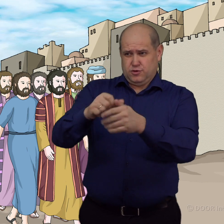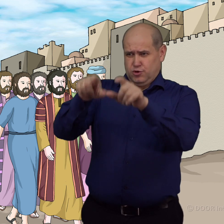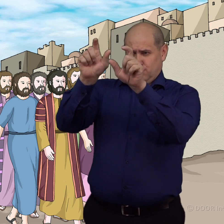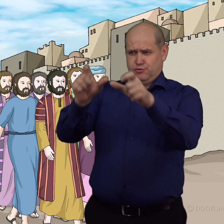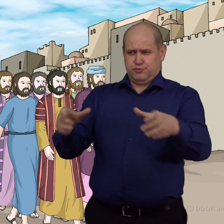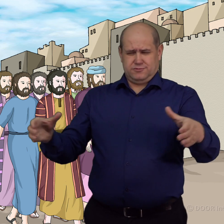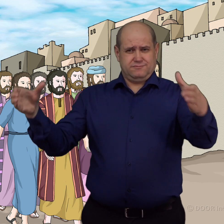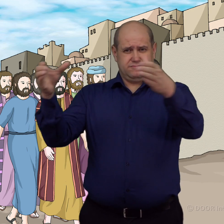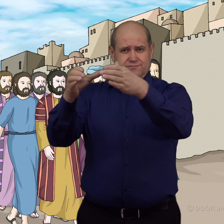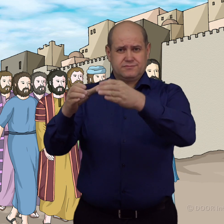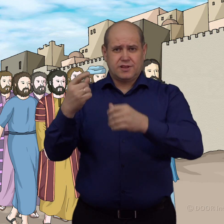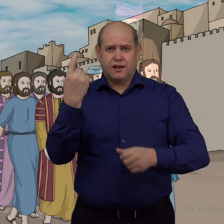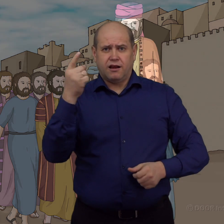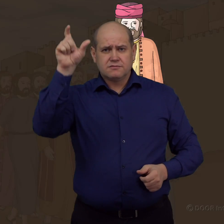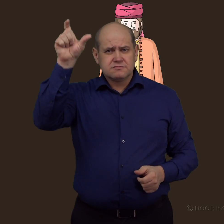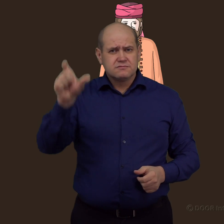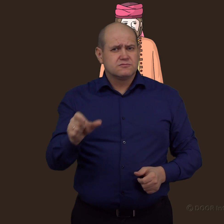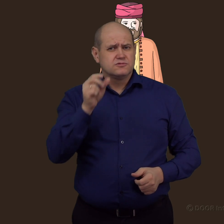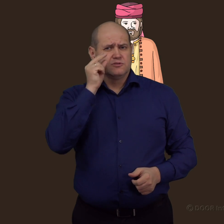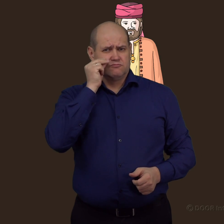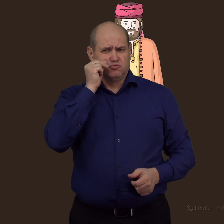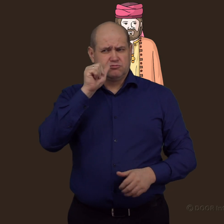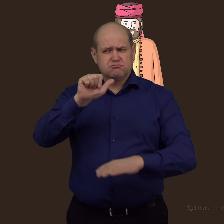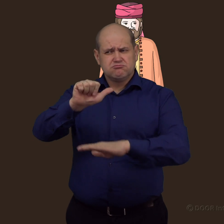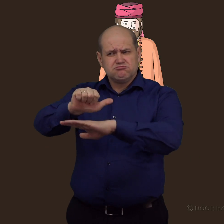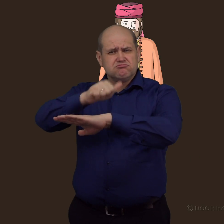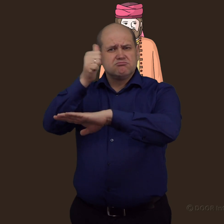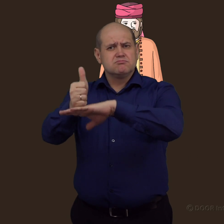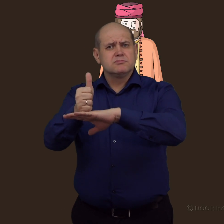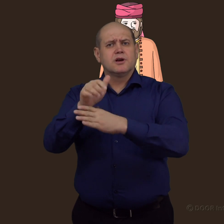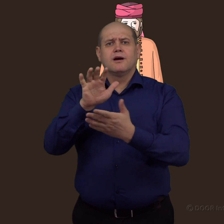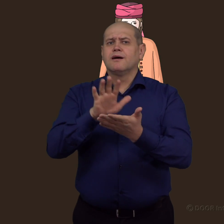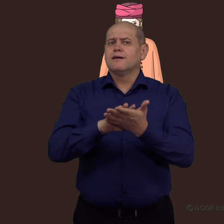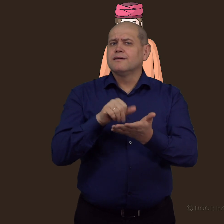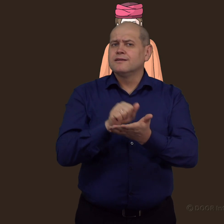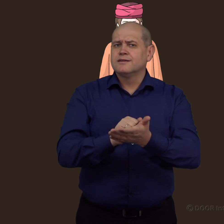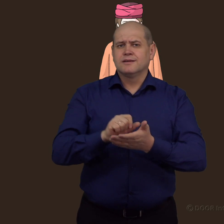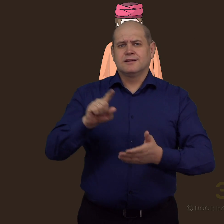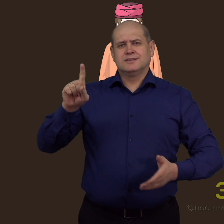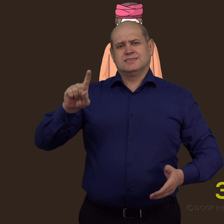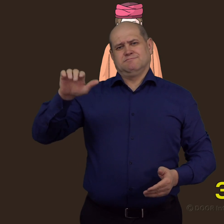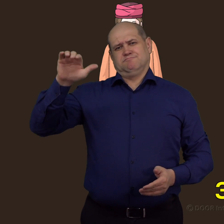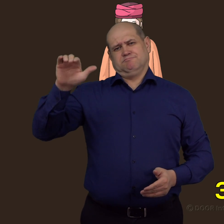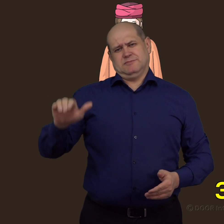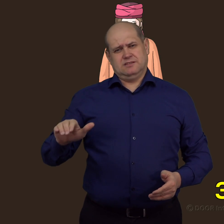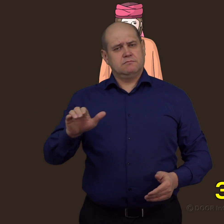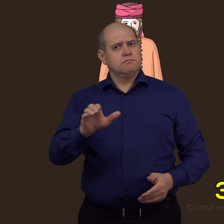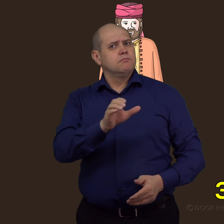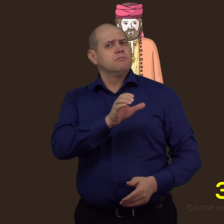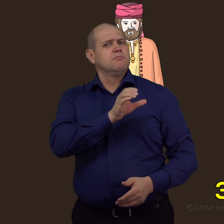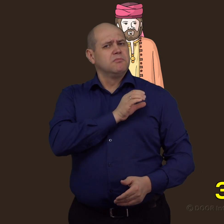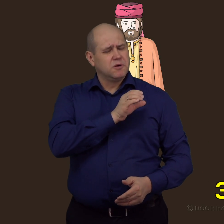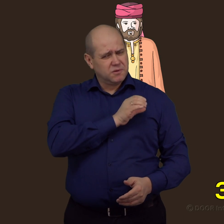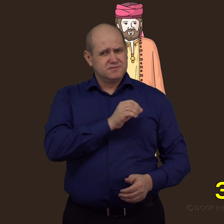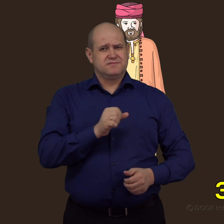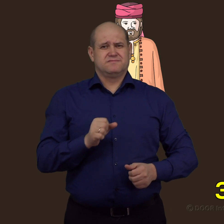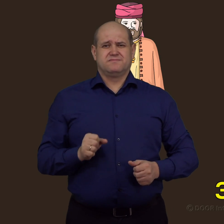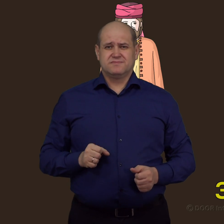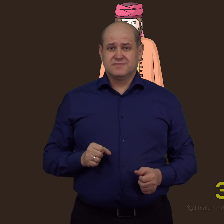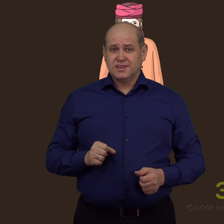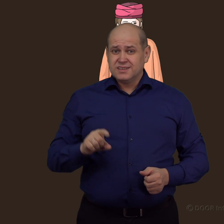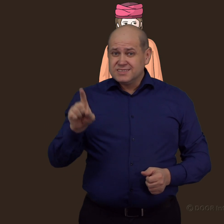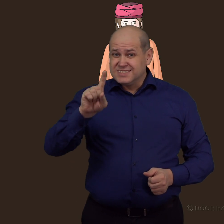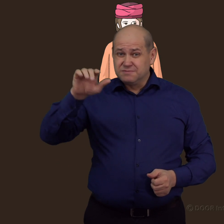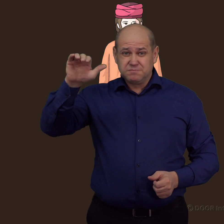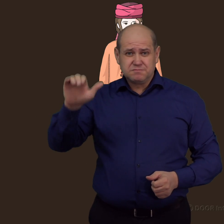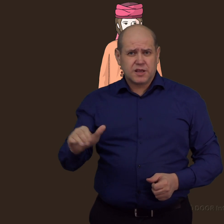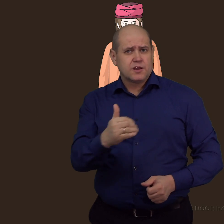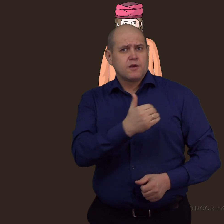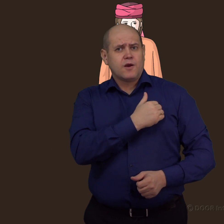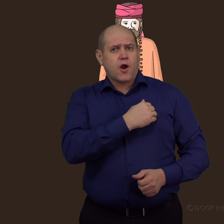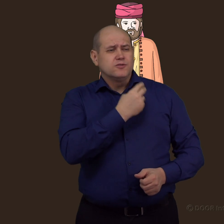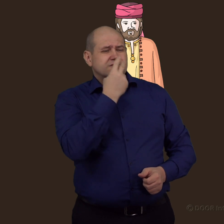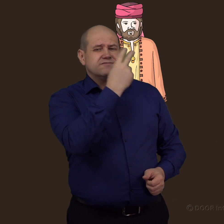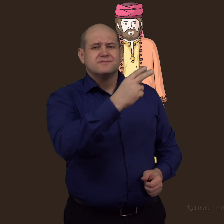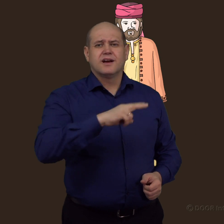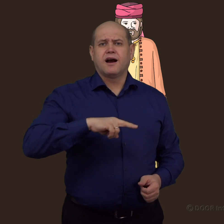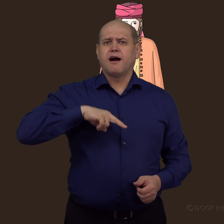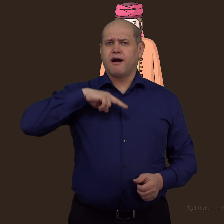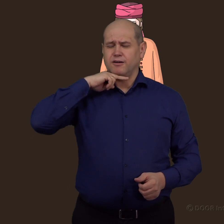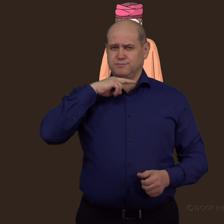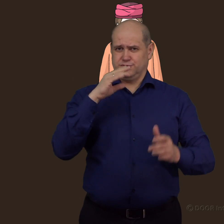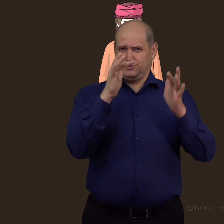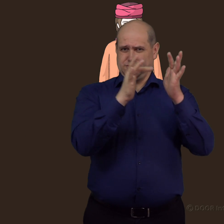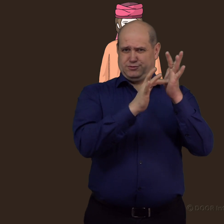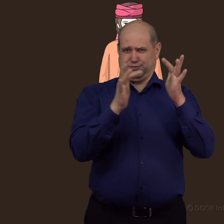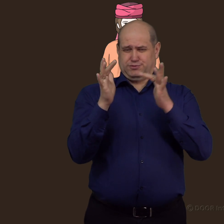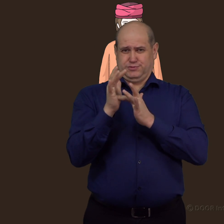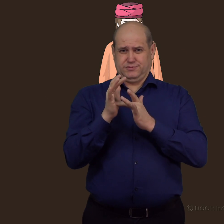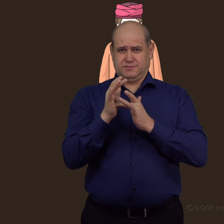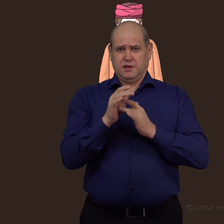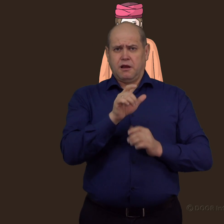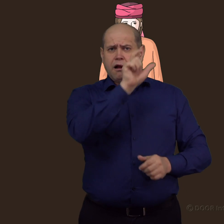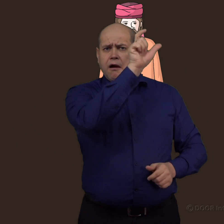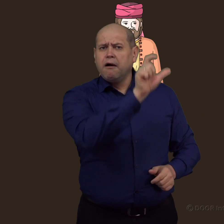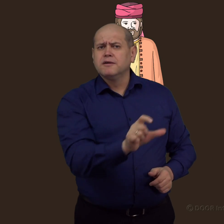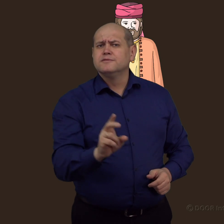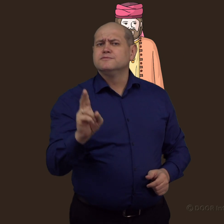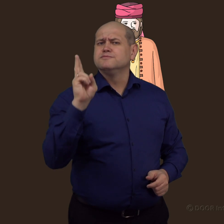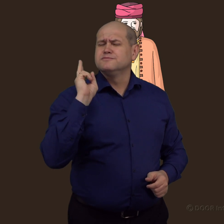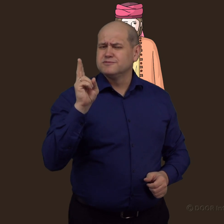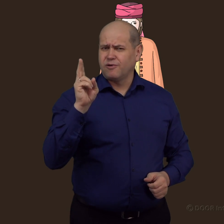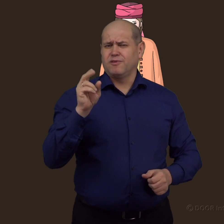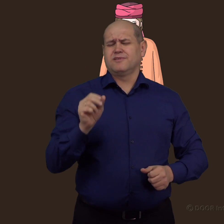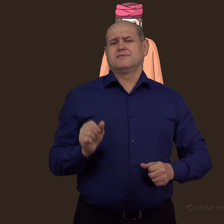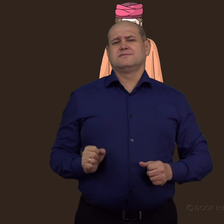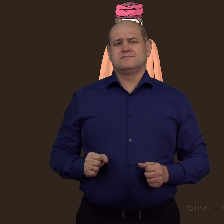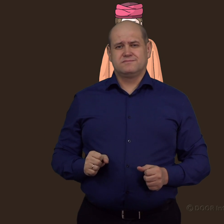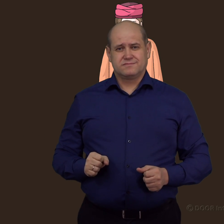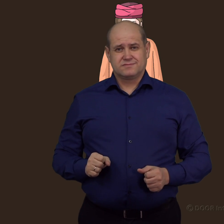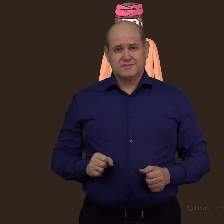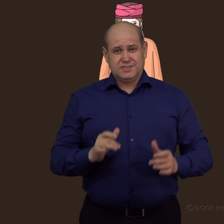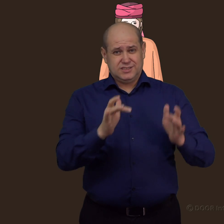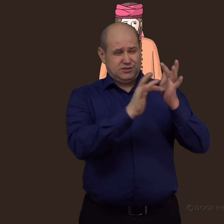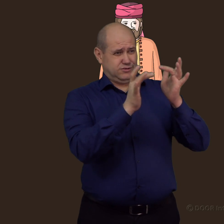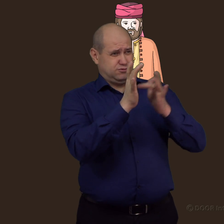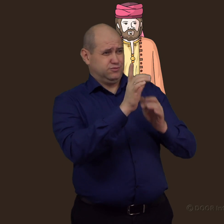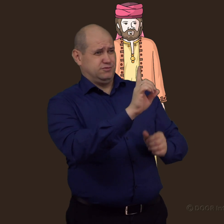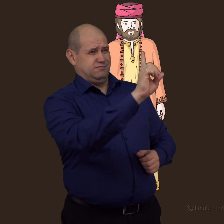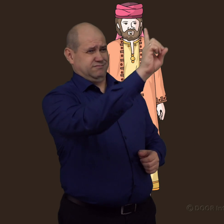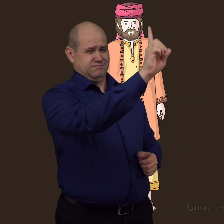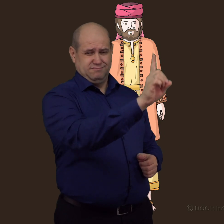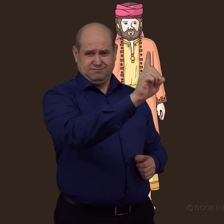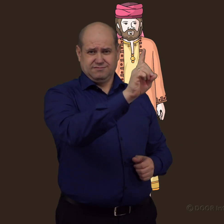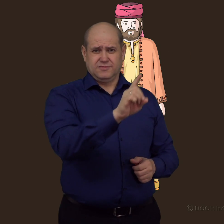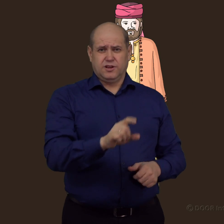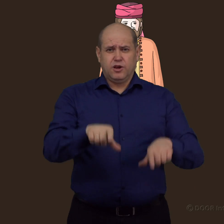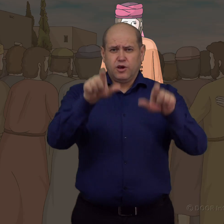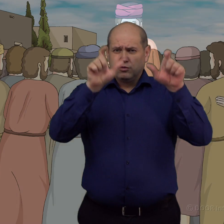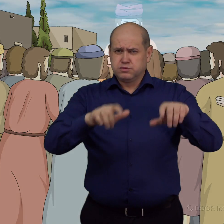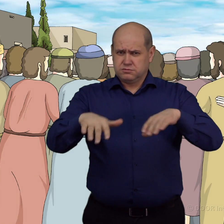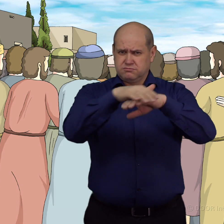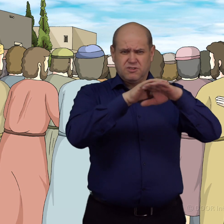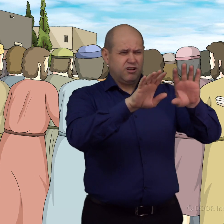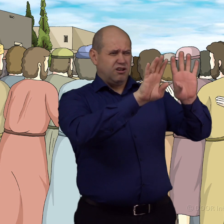And there was a man named Zacchaeus, a chief tax collector, who was very wealthy.